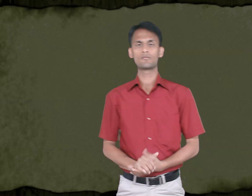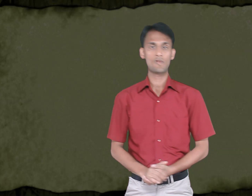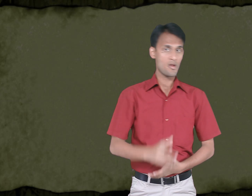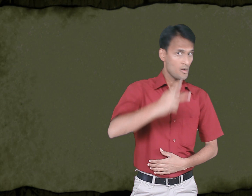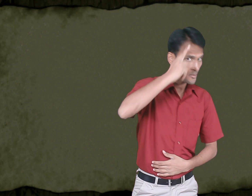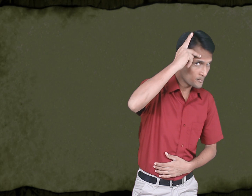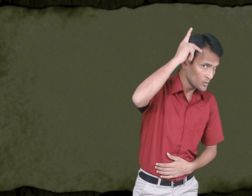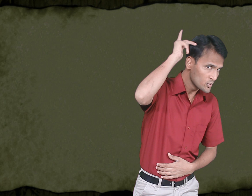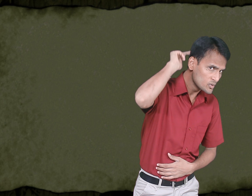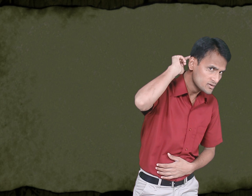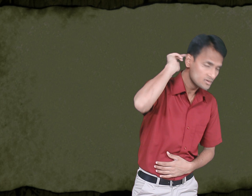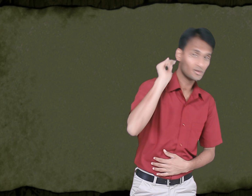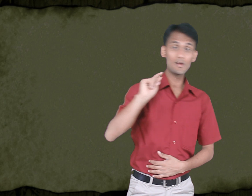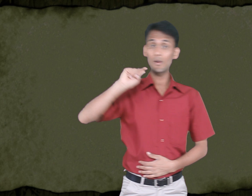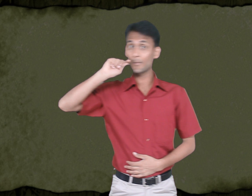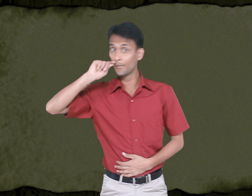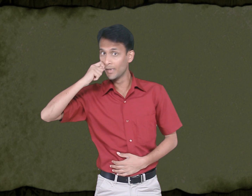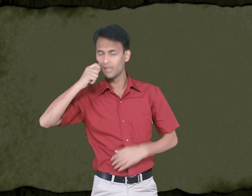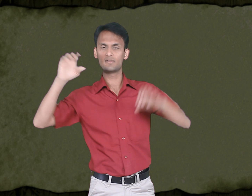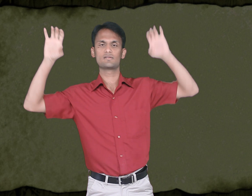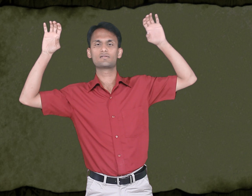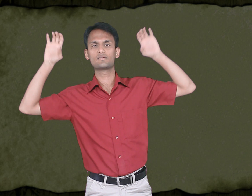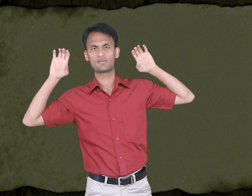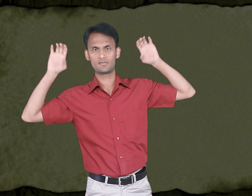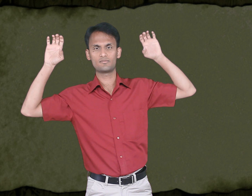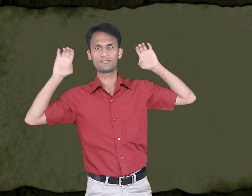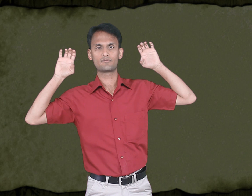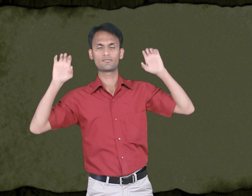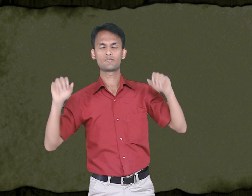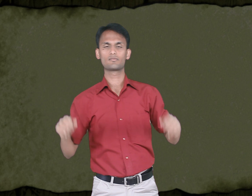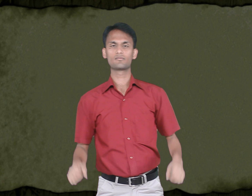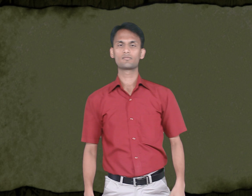Philip and the Ethiopia man